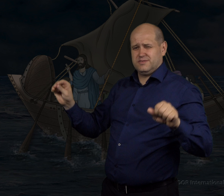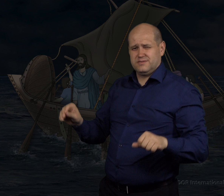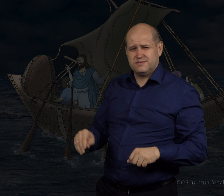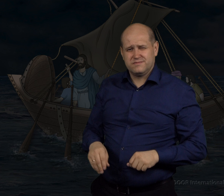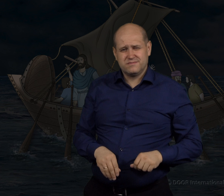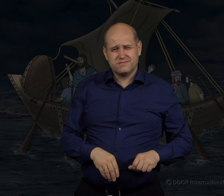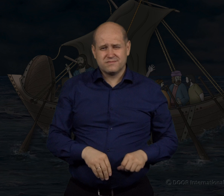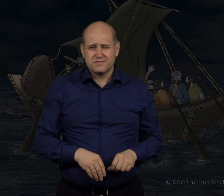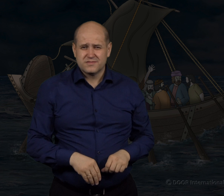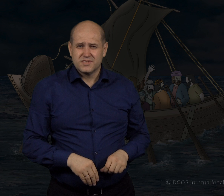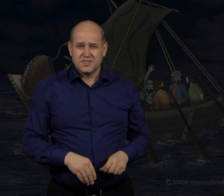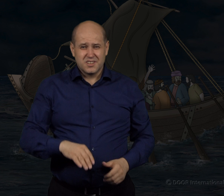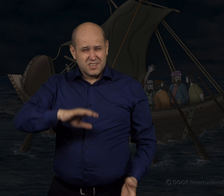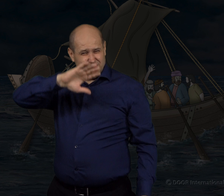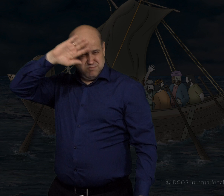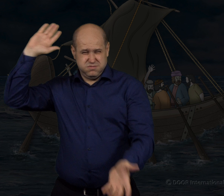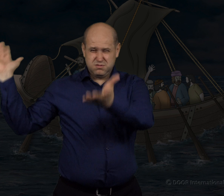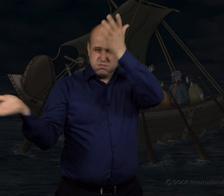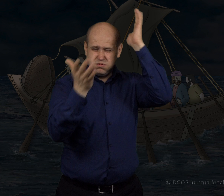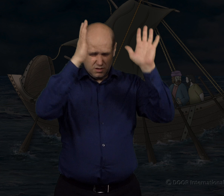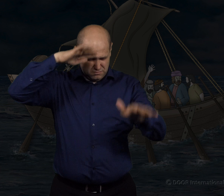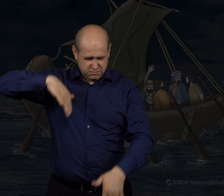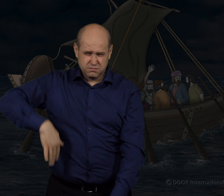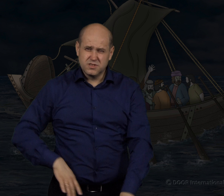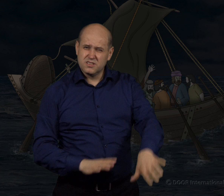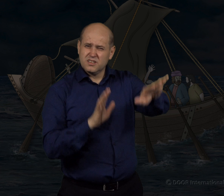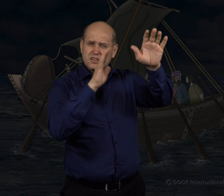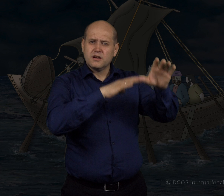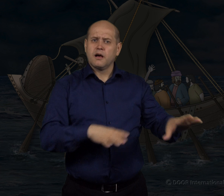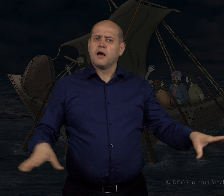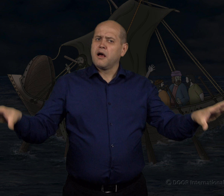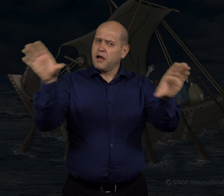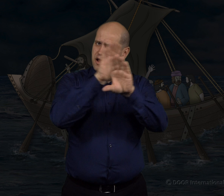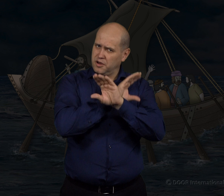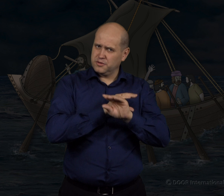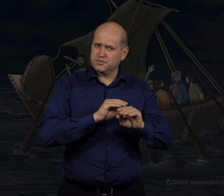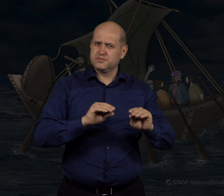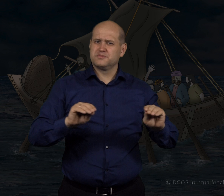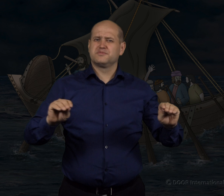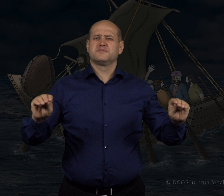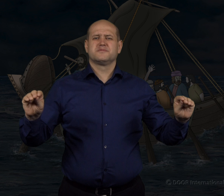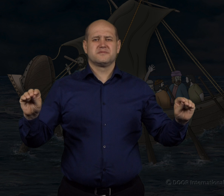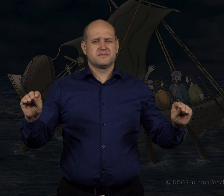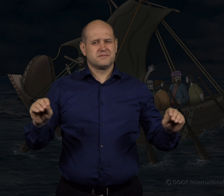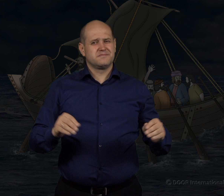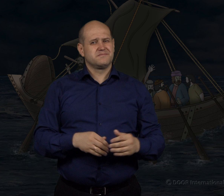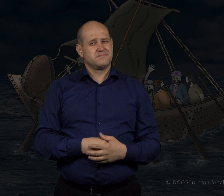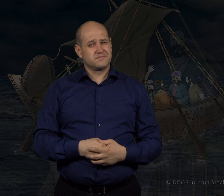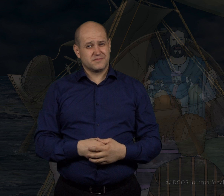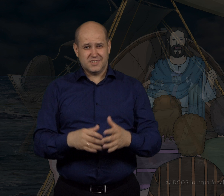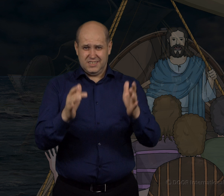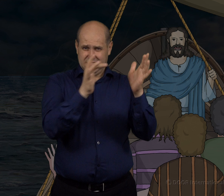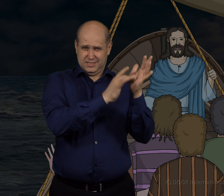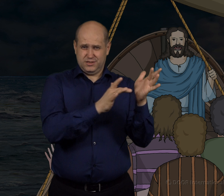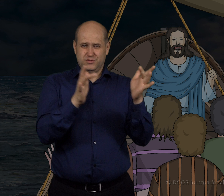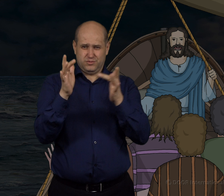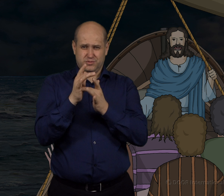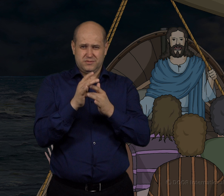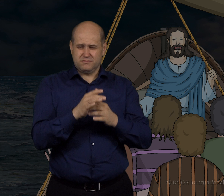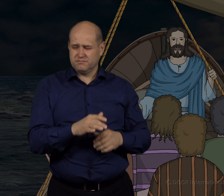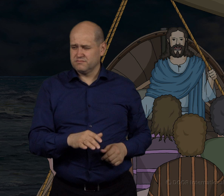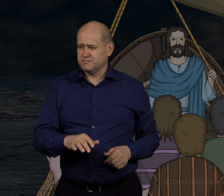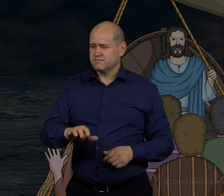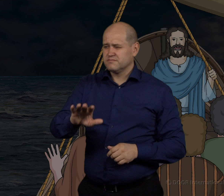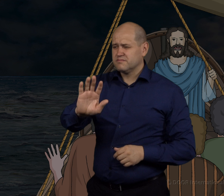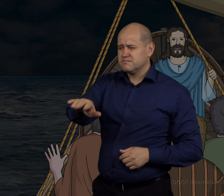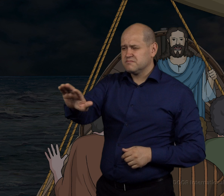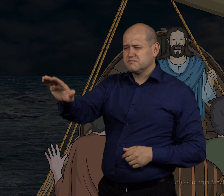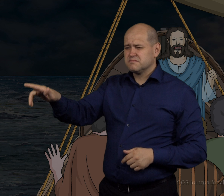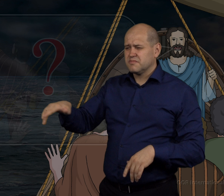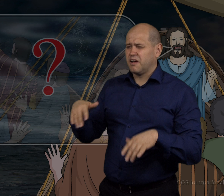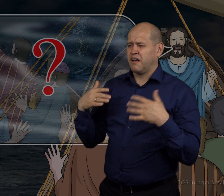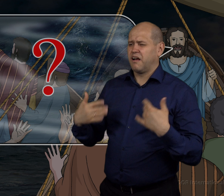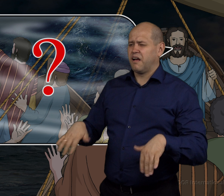And the wind died down, and it was perfectly calm.